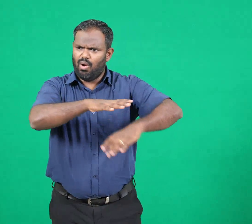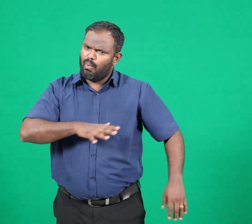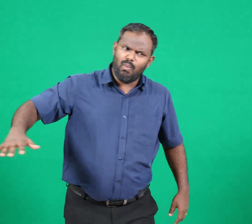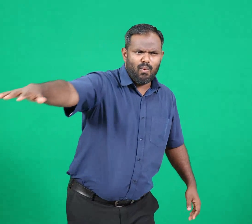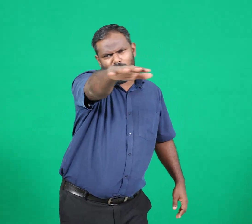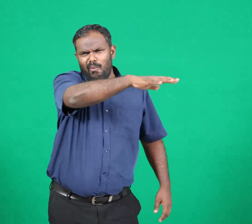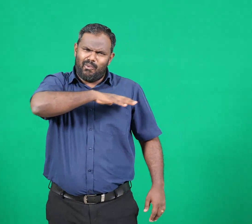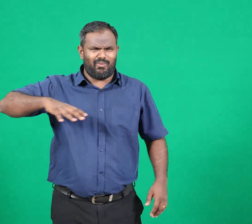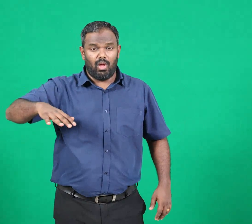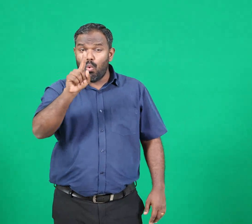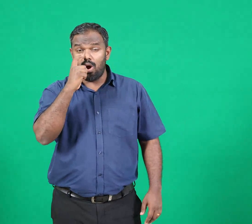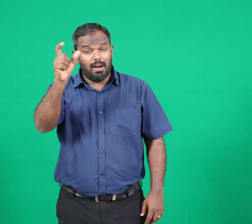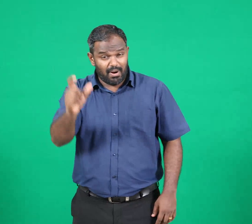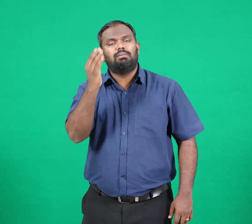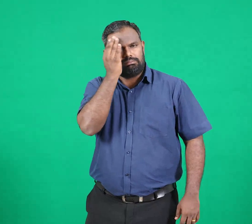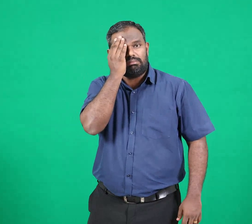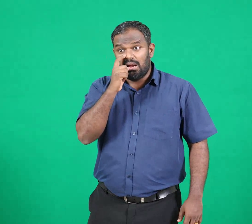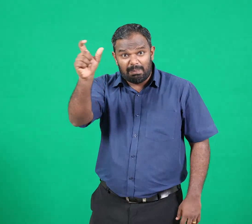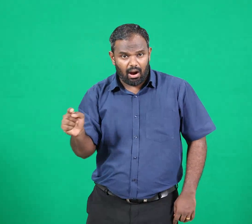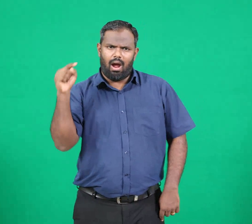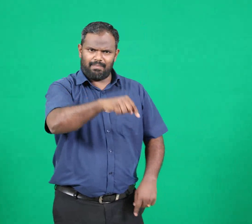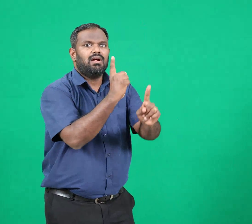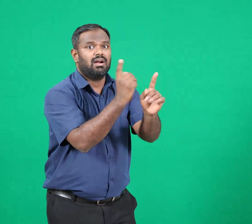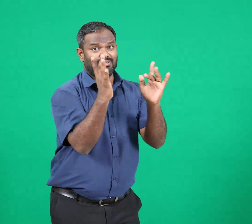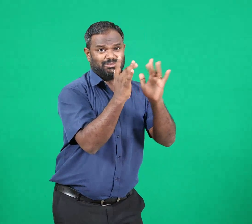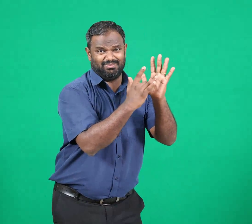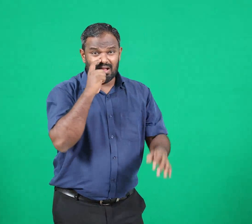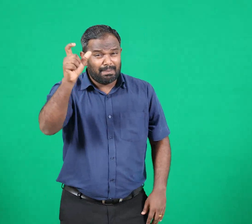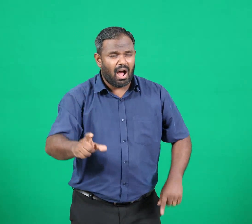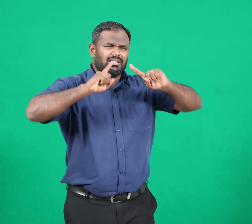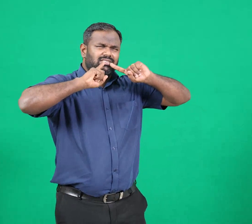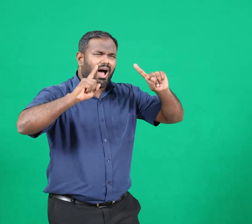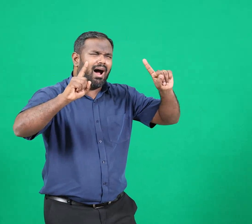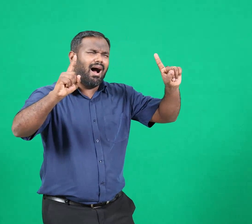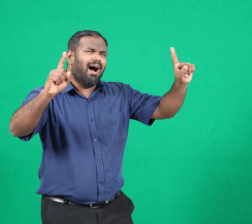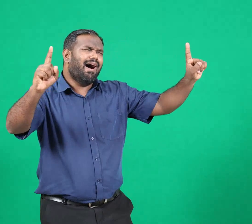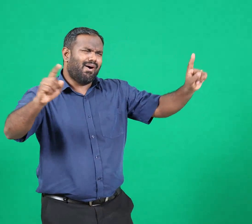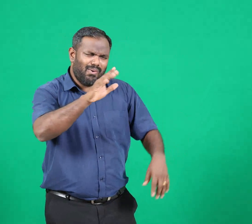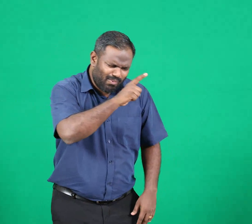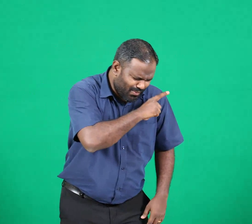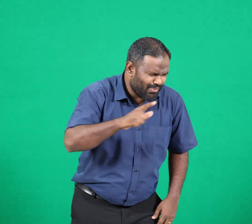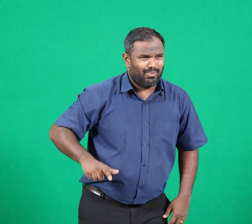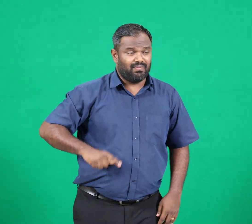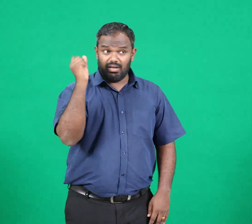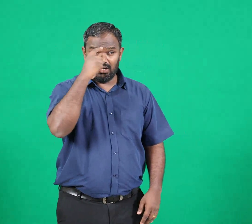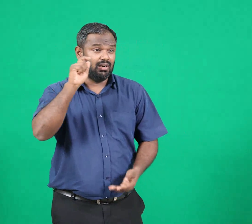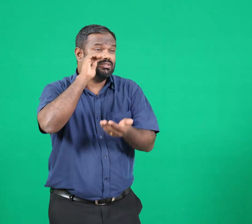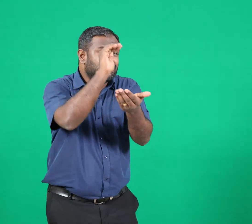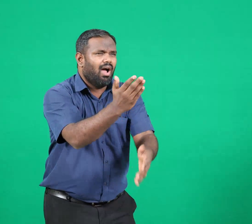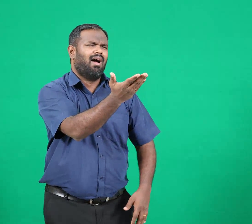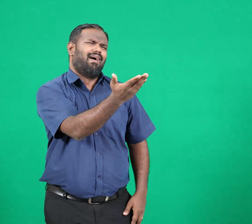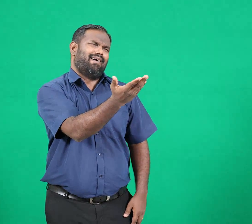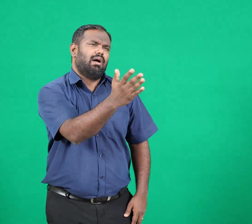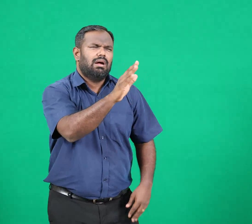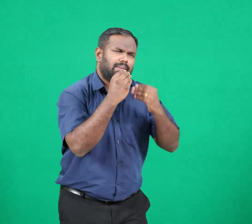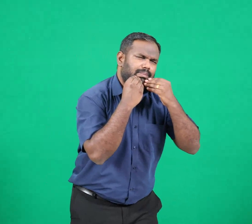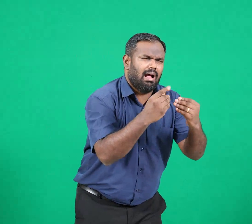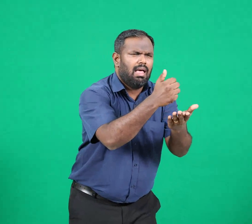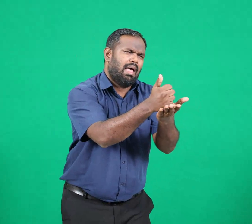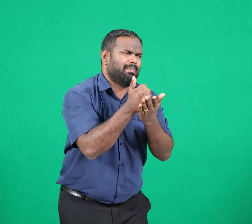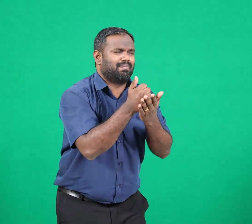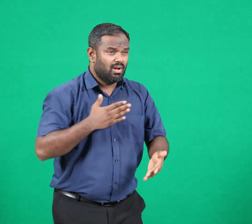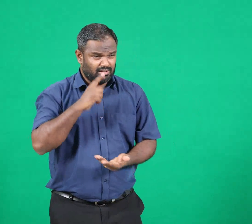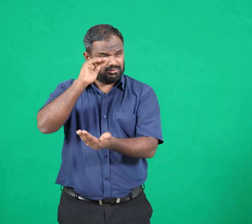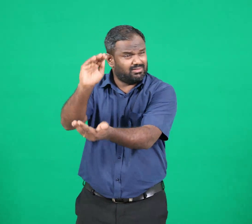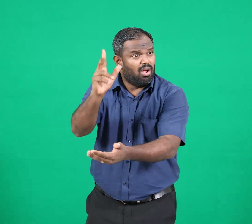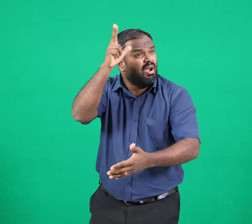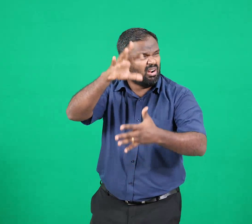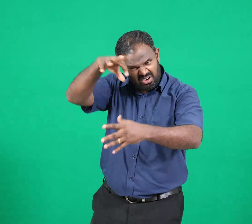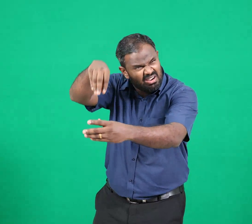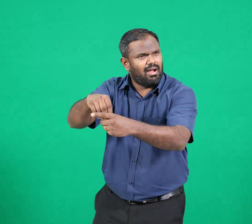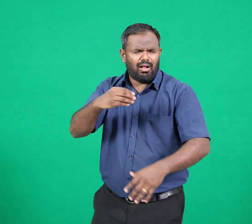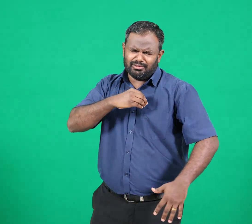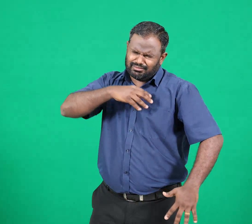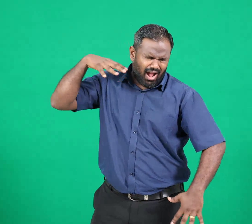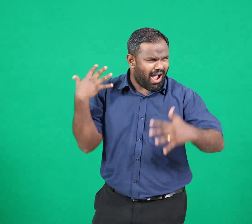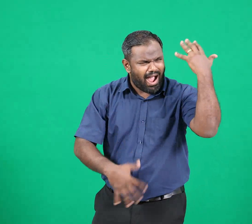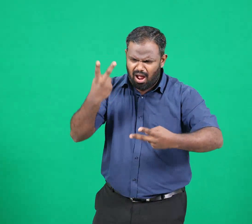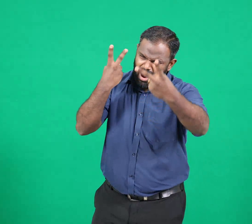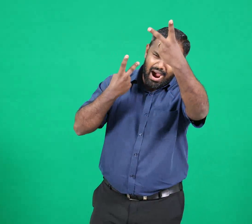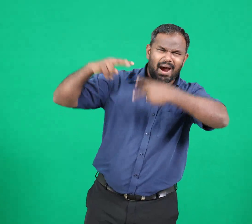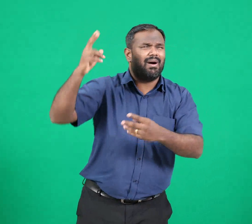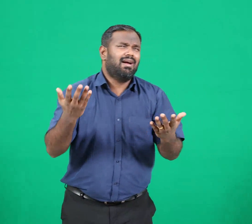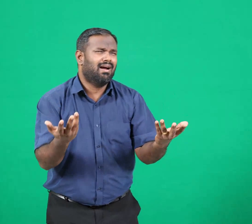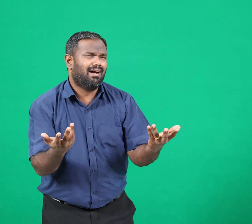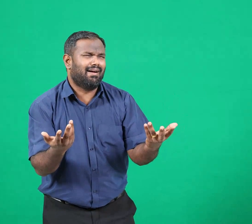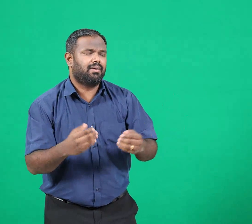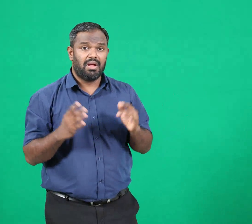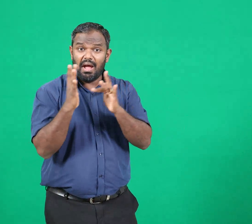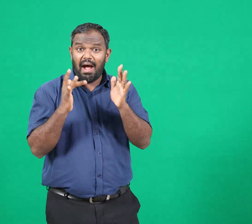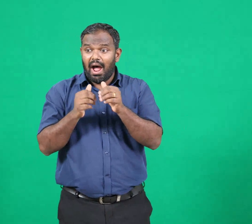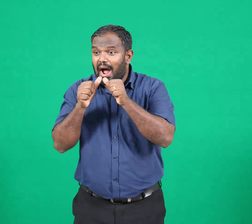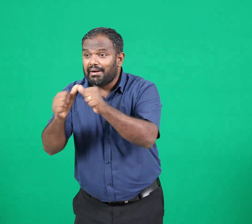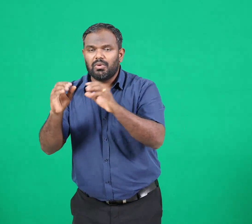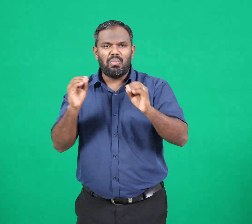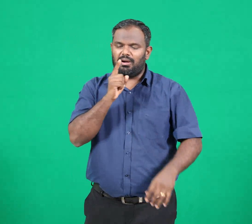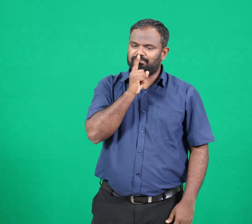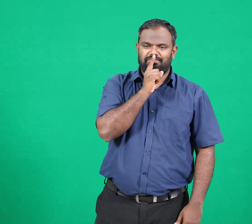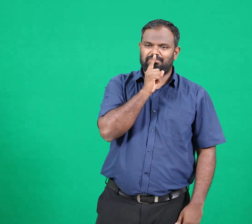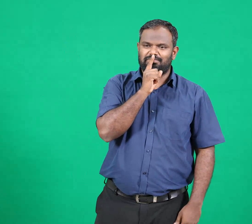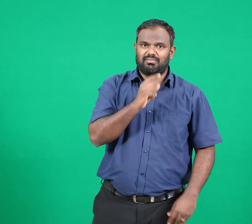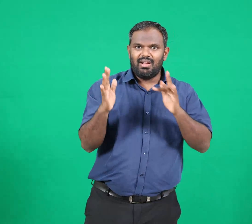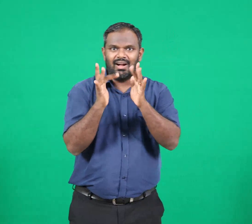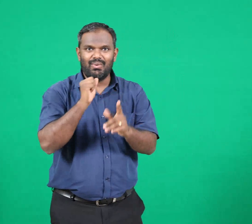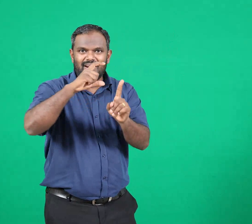And a Canaanite woman from that region came to Him, crying out, "Lord, Son of David, have mercy on me! My daughter is miserably possessed by a demon."